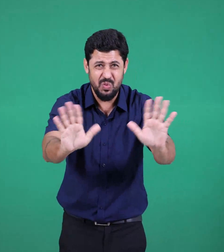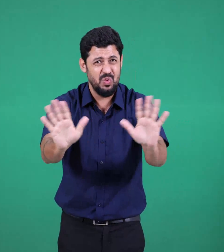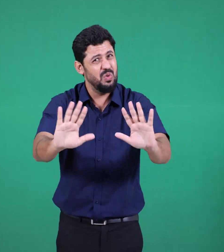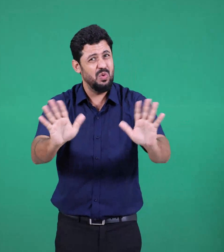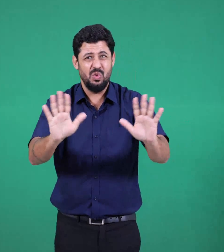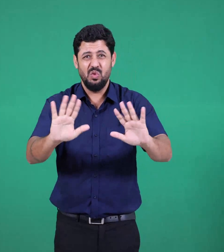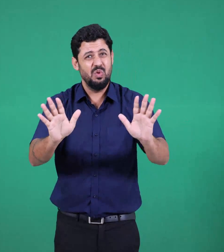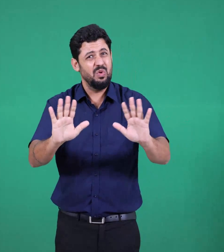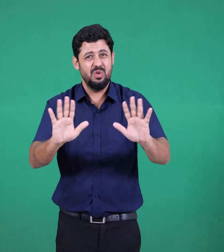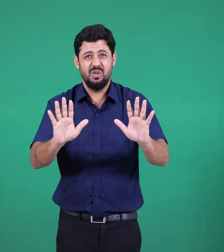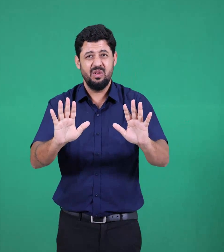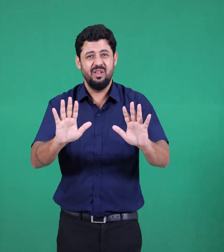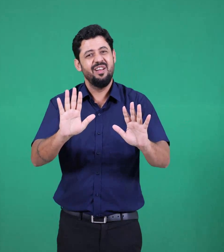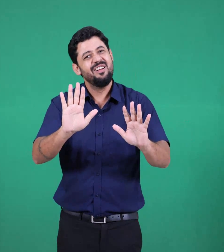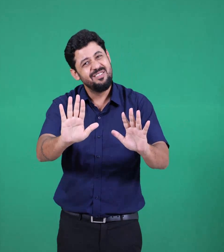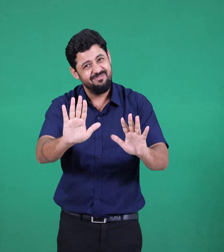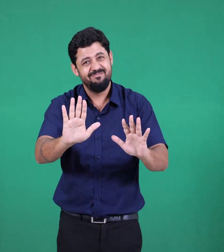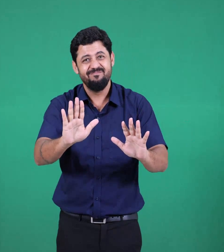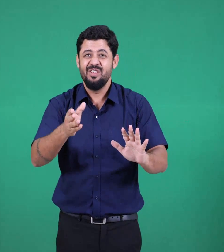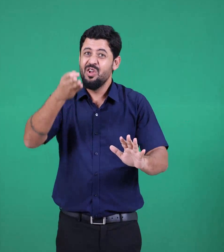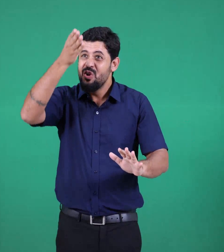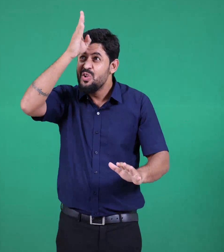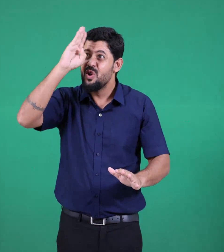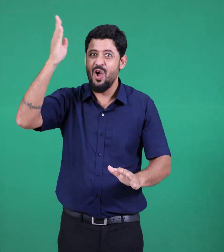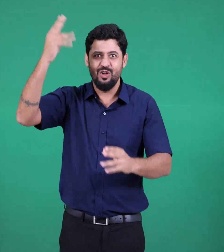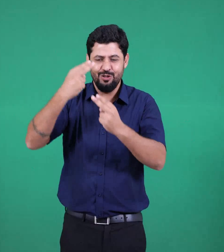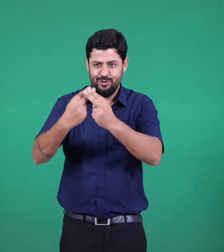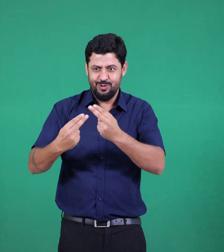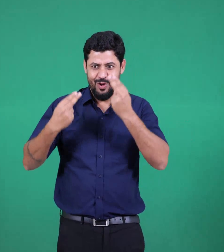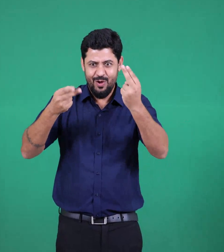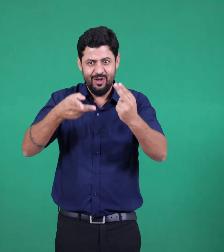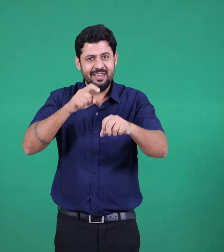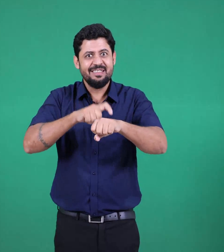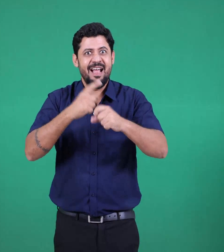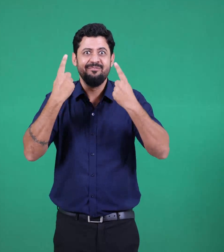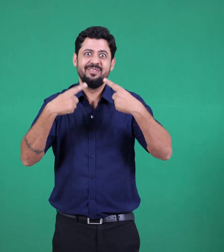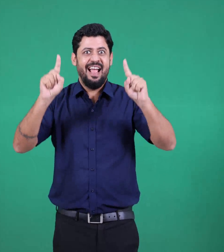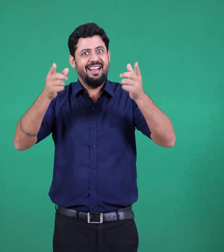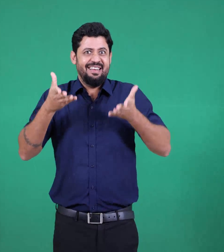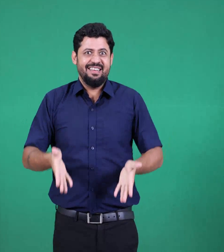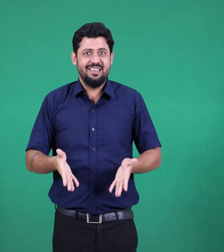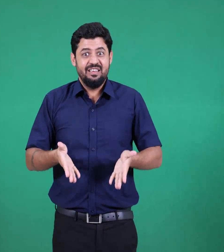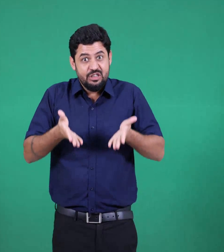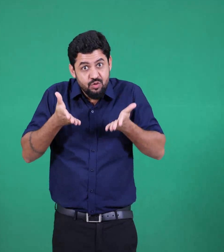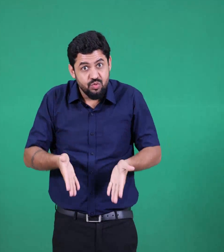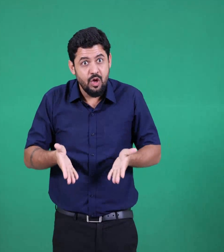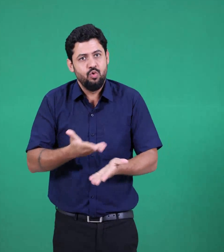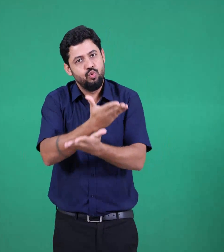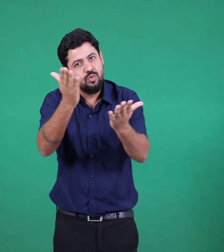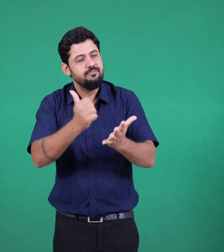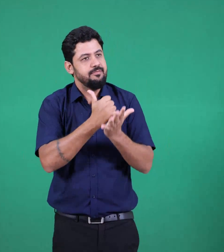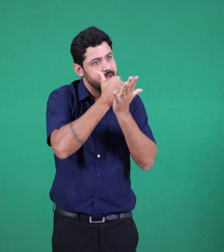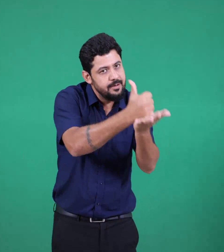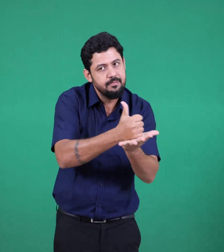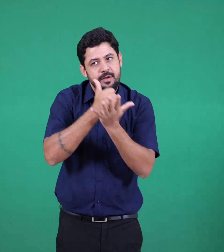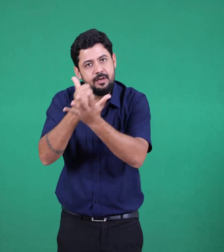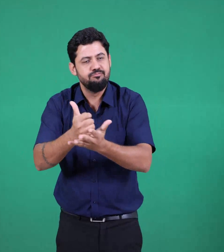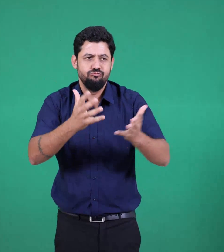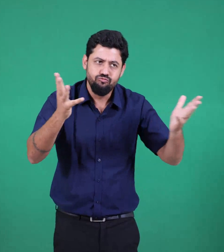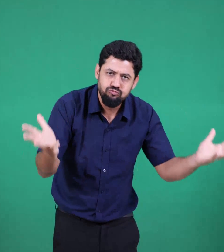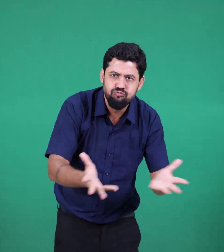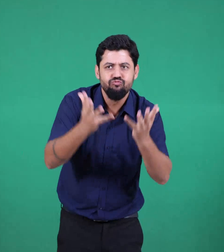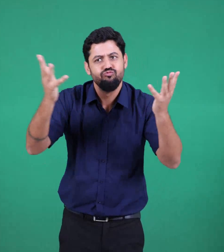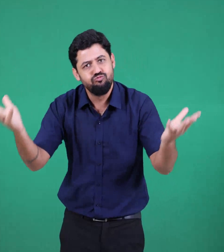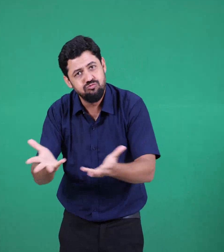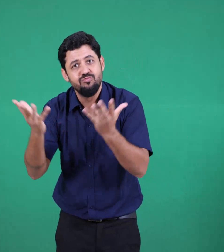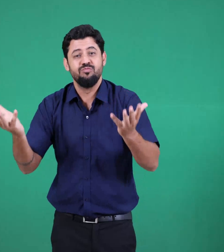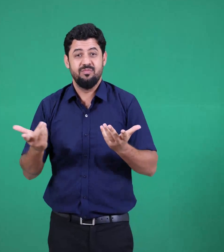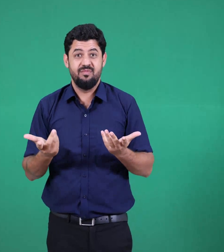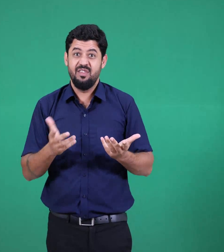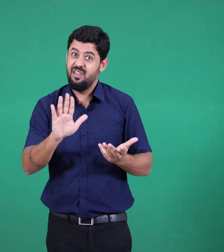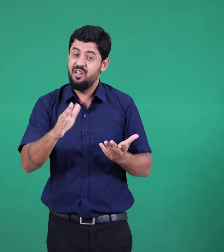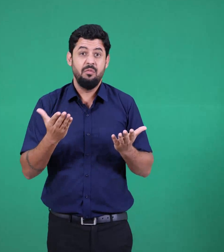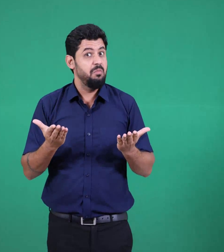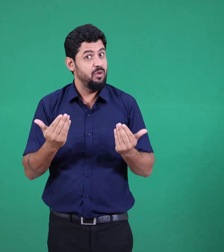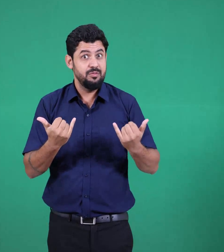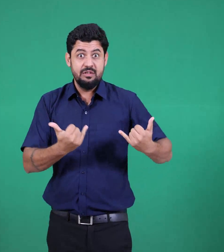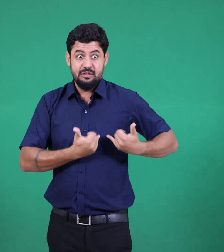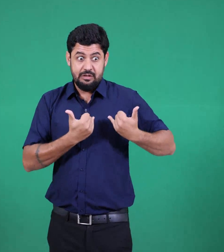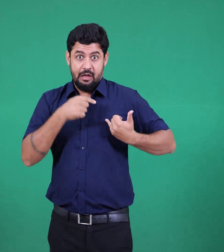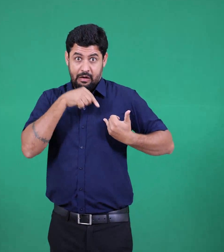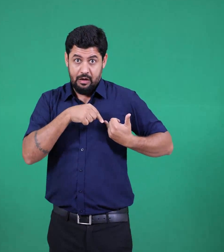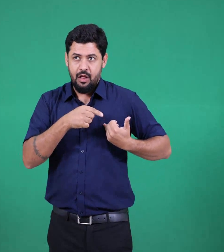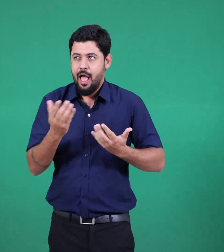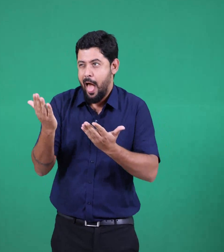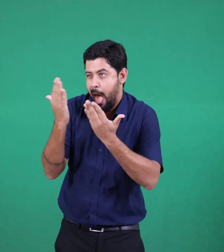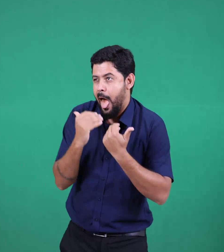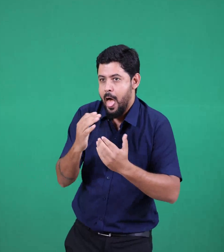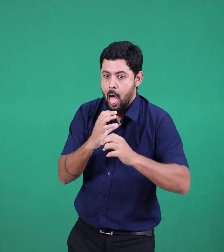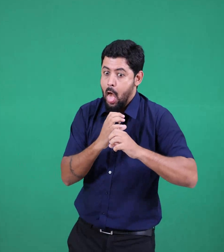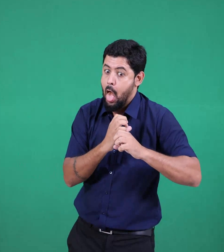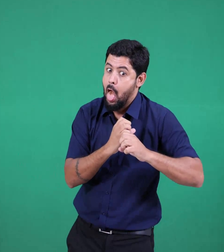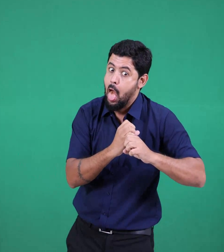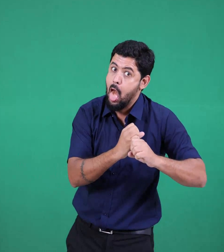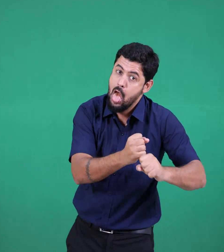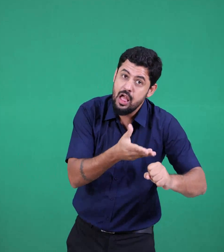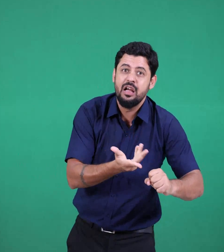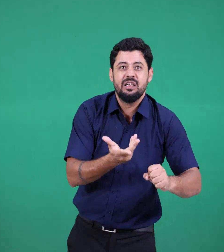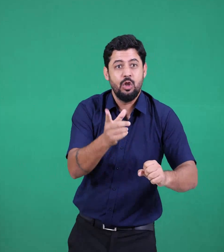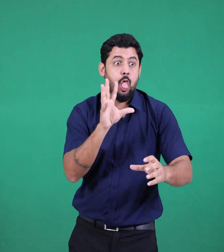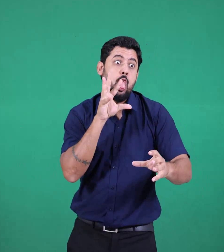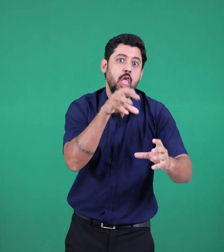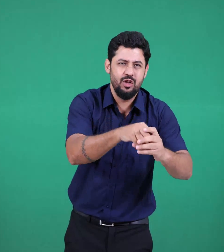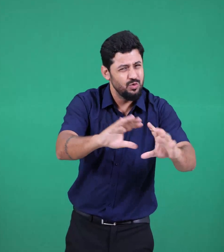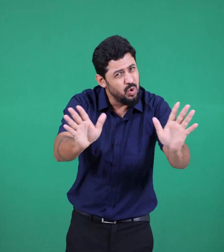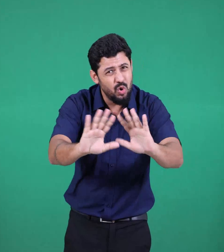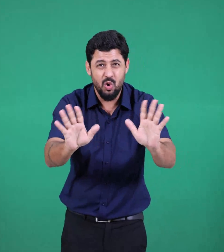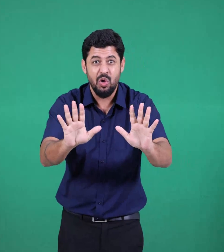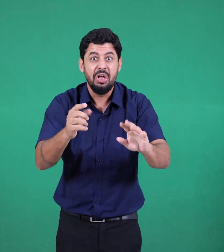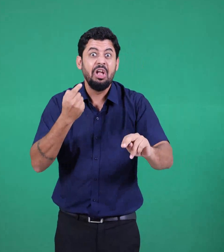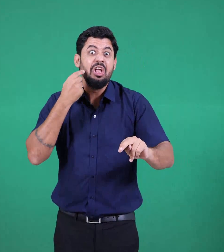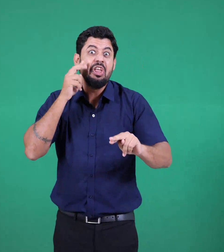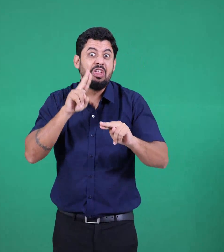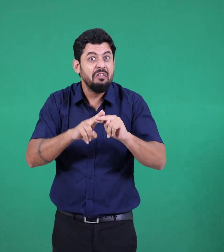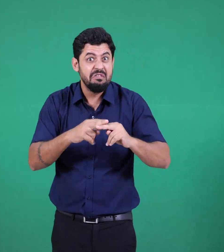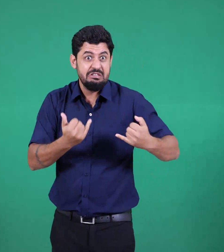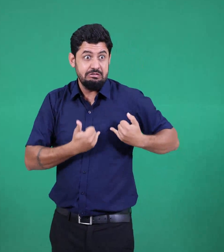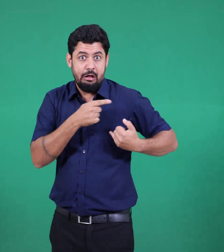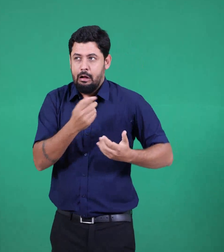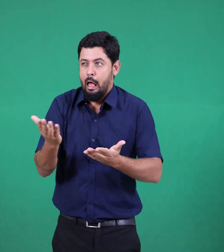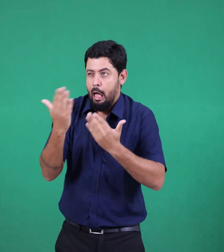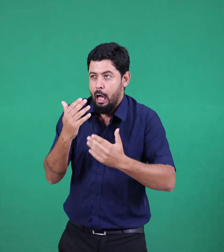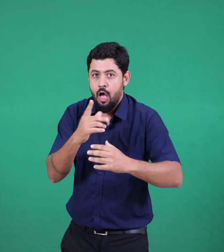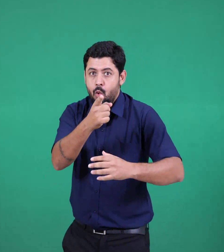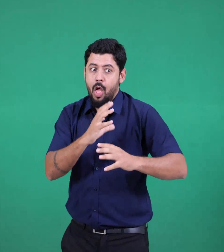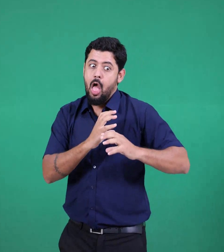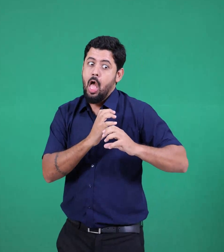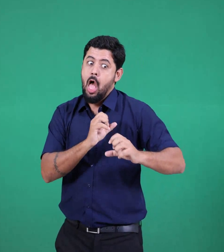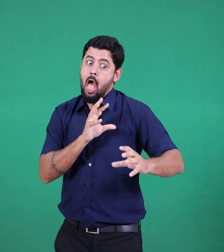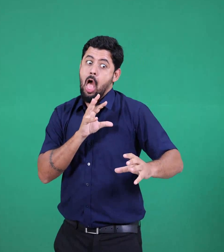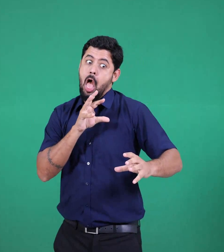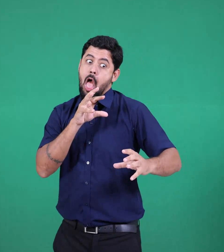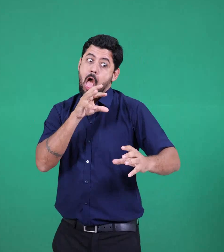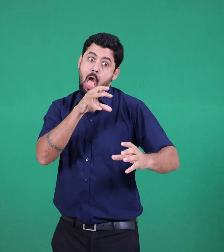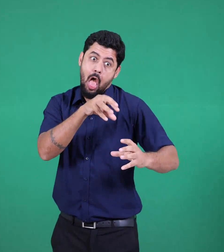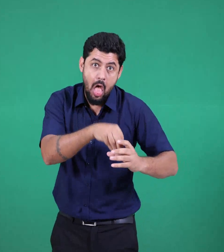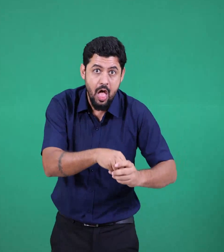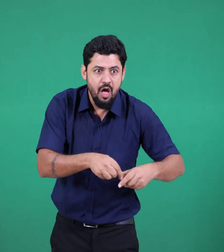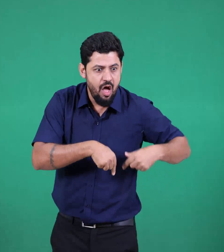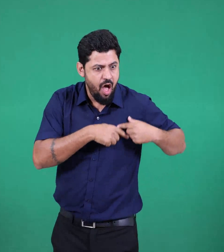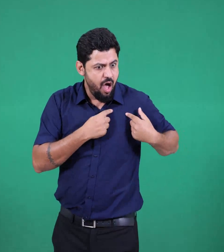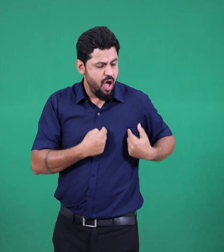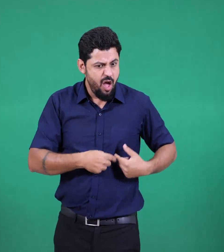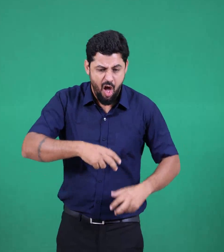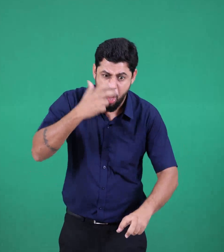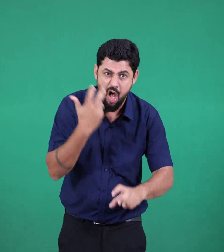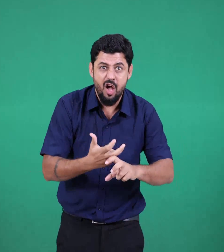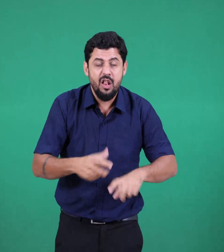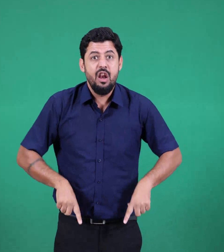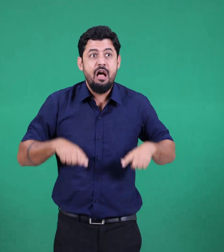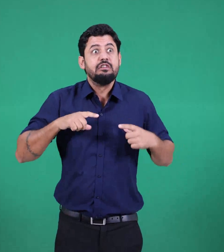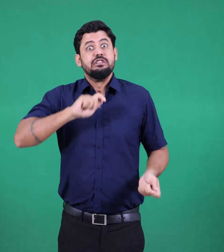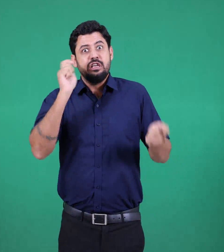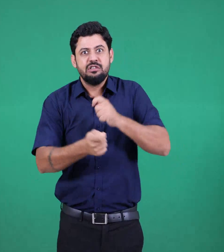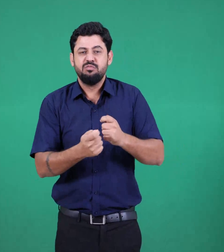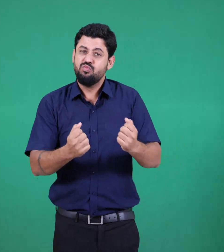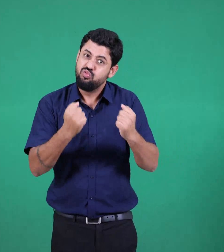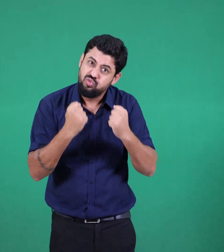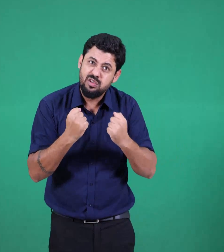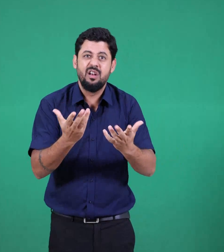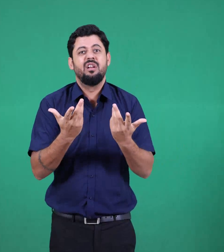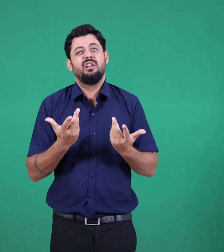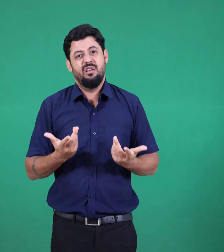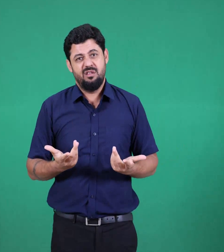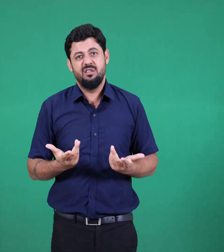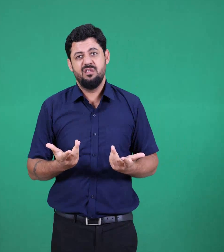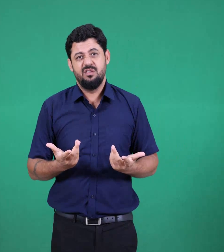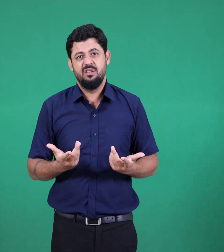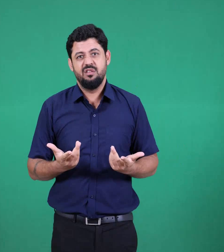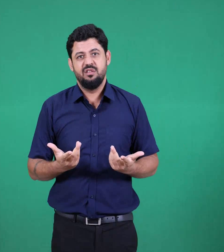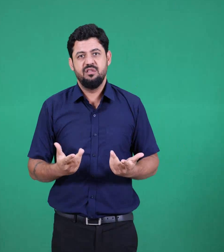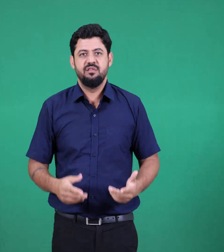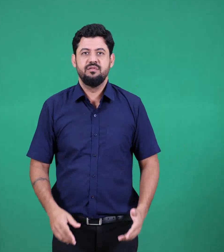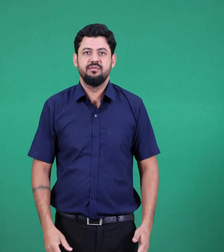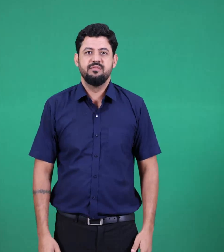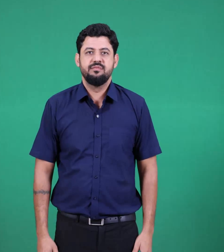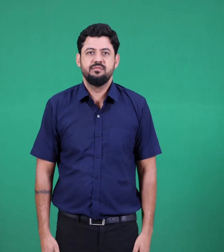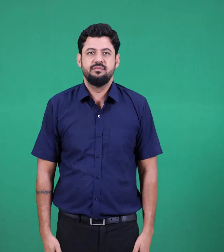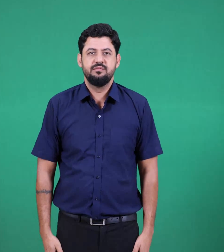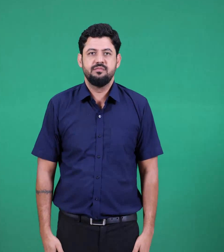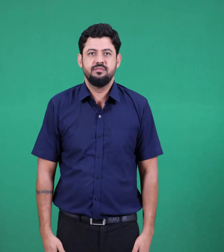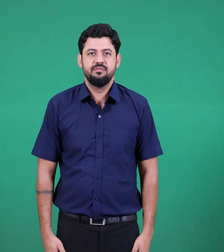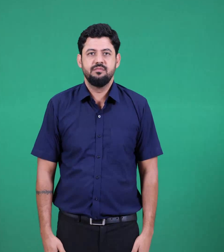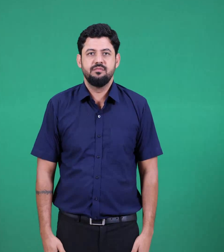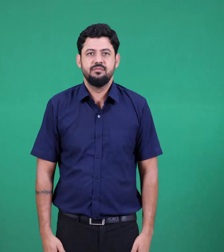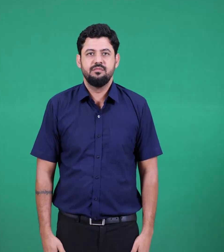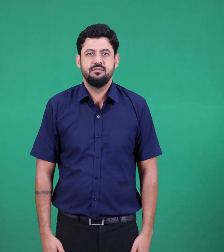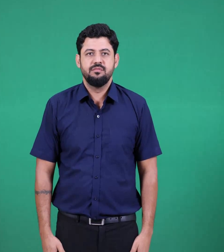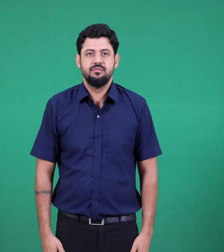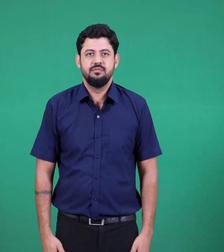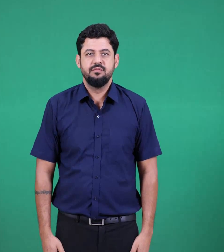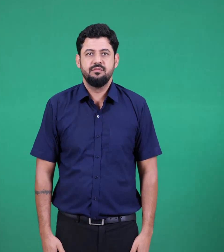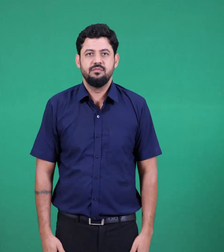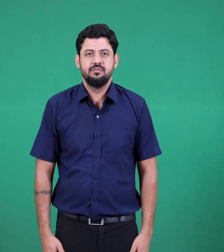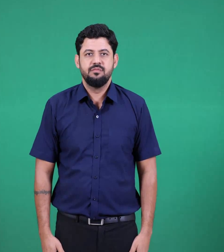But exhort one another daily, as long as it is called today, so that none of you may be hardened by sin's deceitfulness.